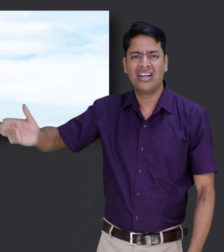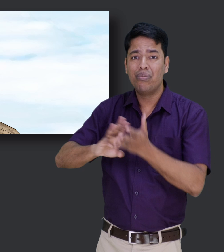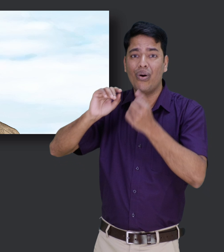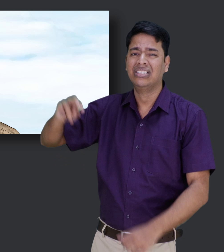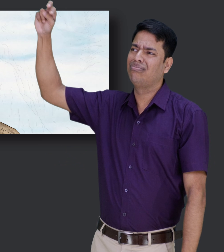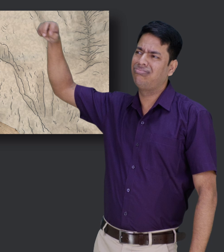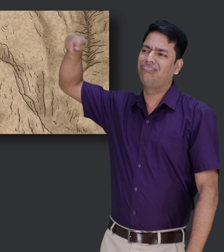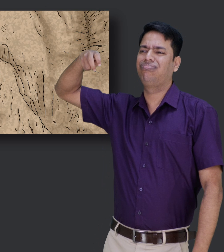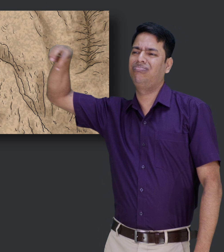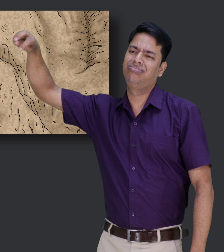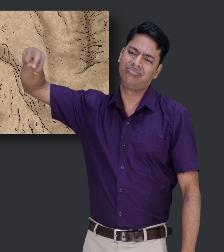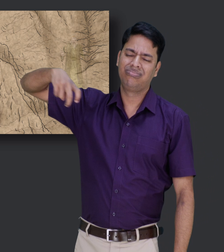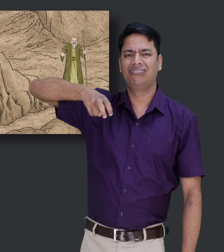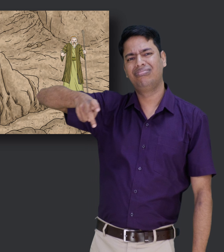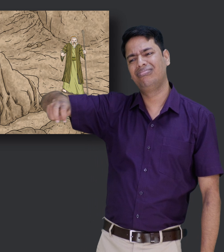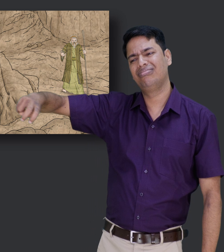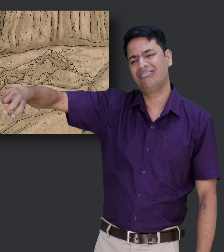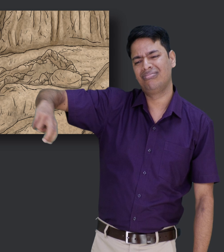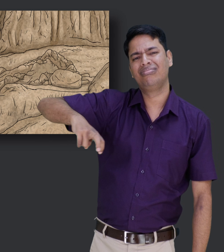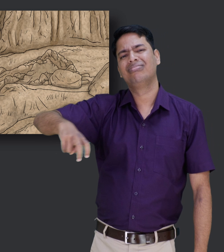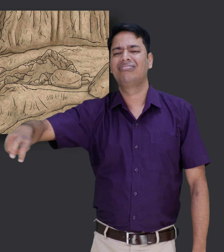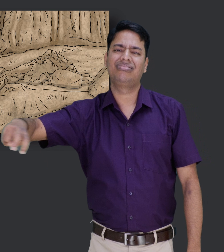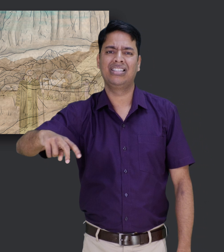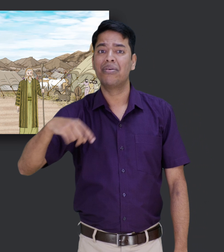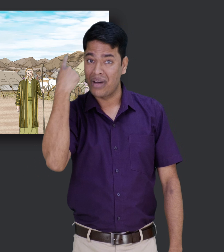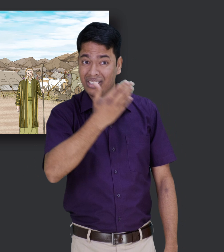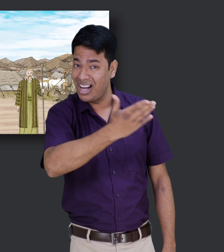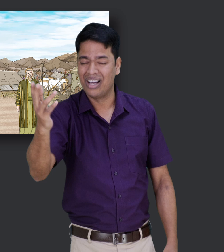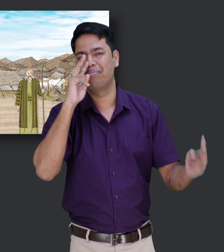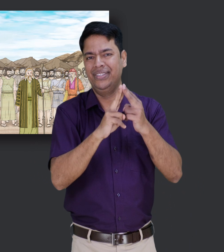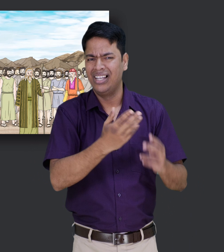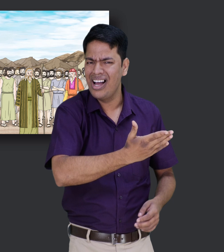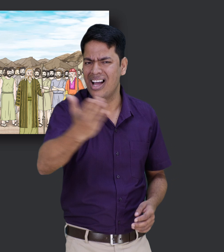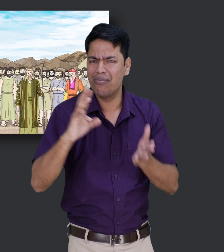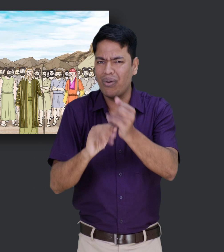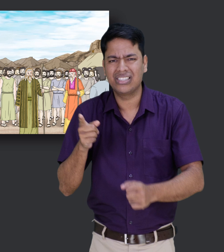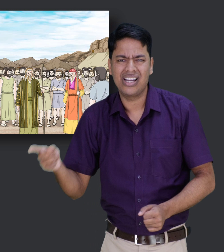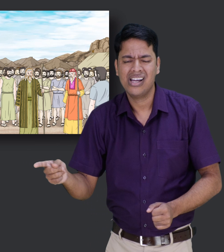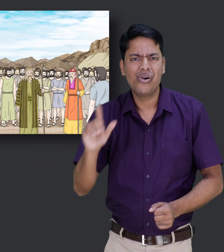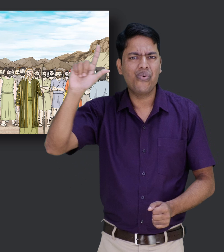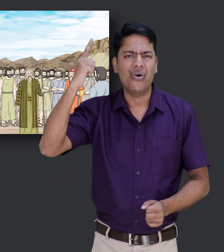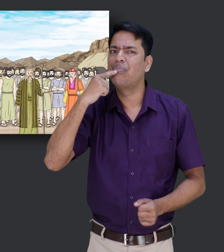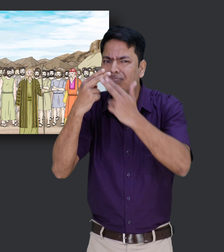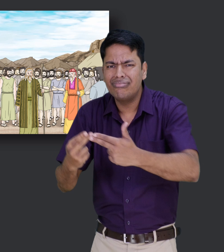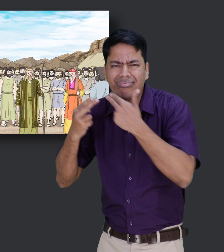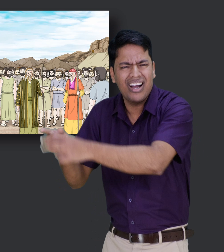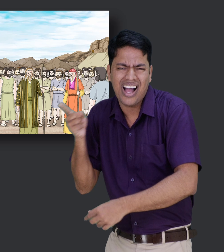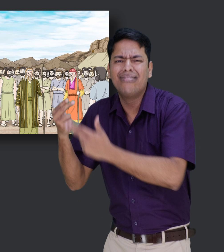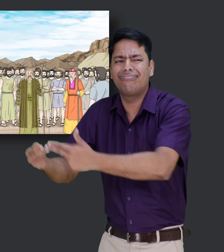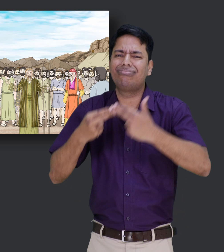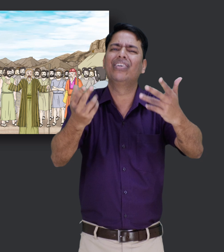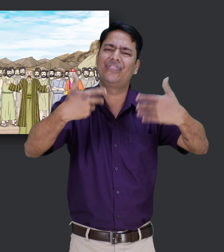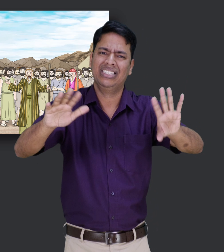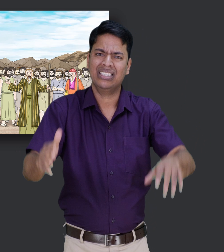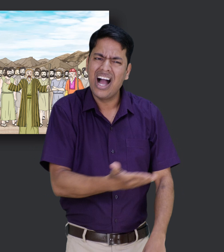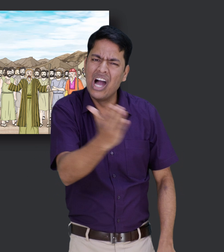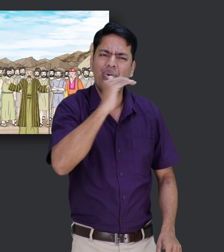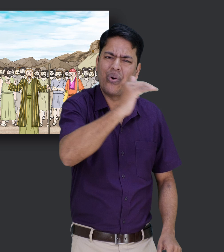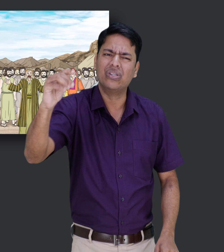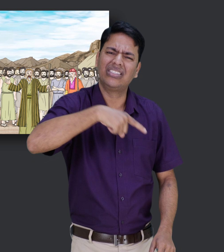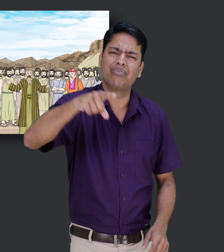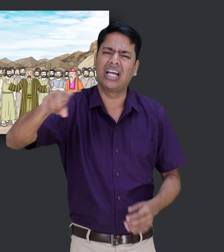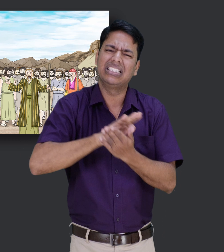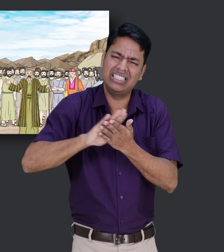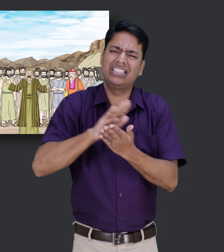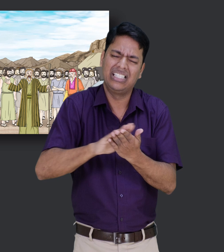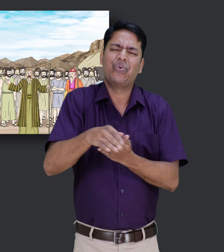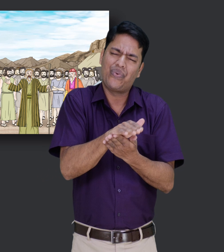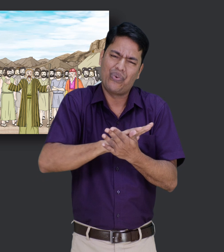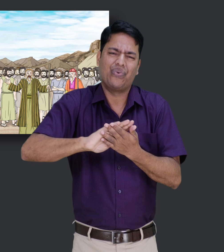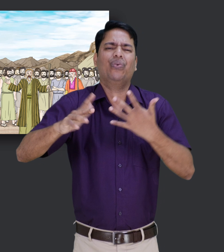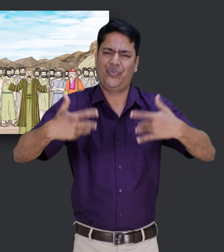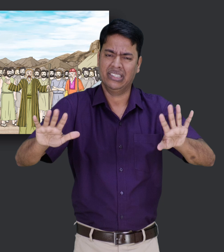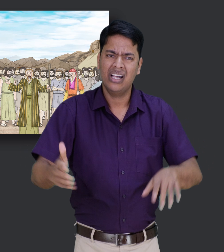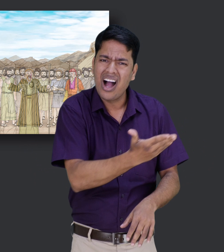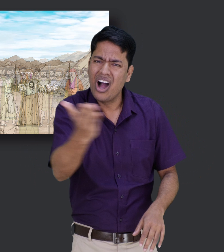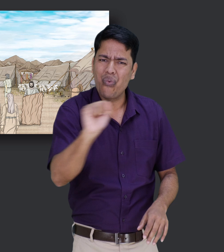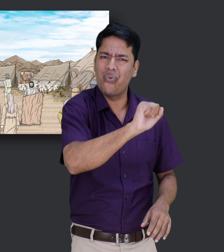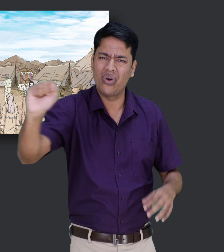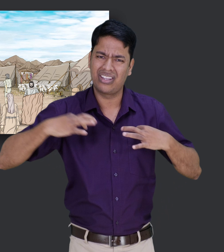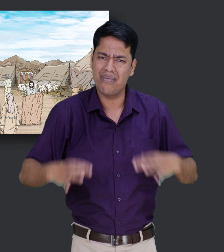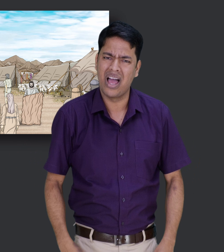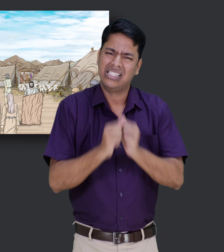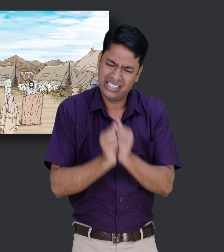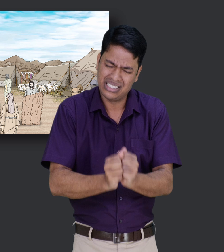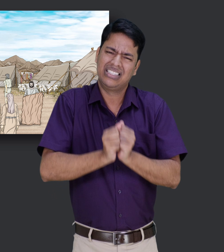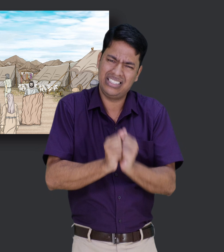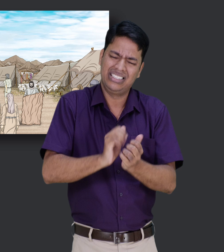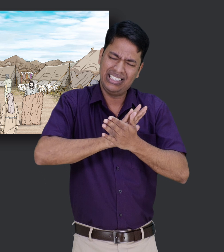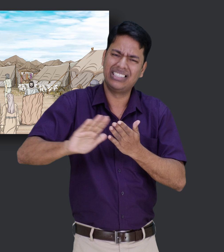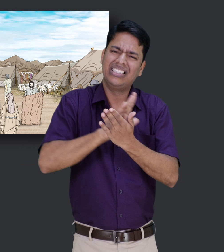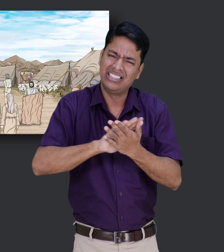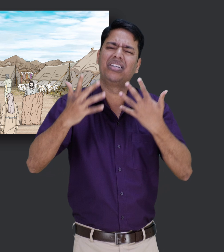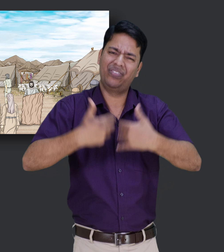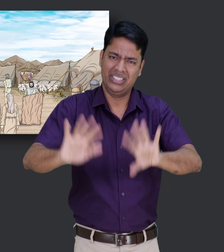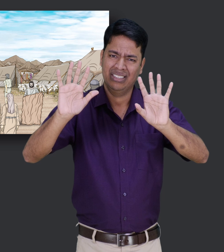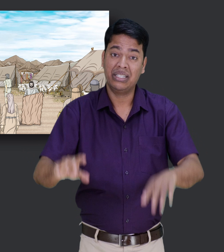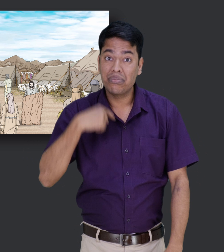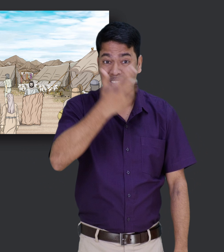When Moses came down from the mountain to the people, he consecrated them, and they washed their clothes.